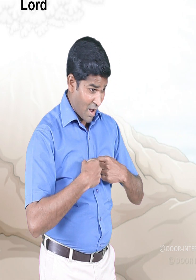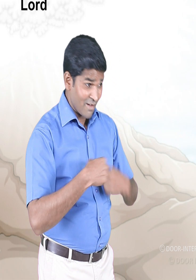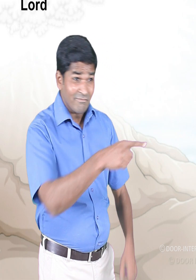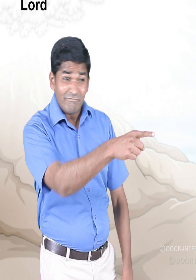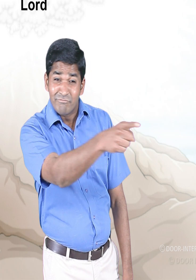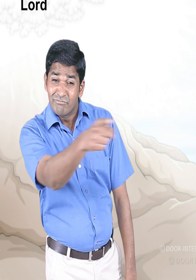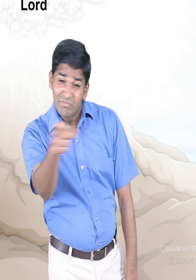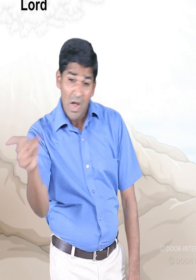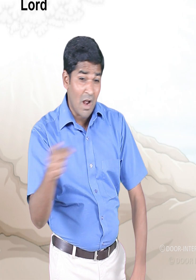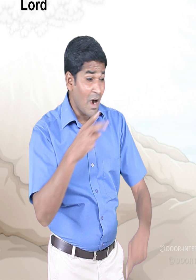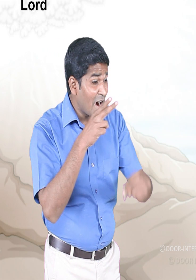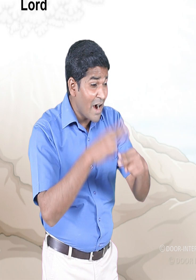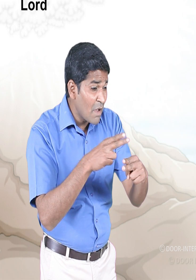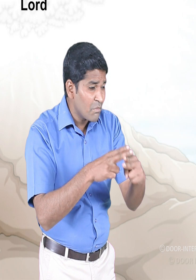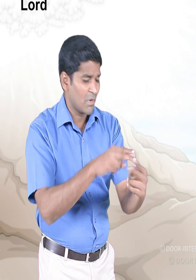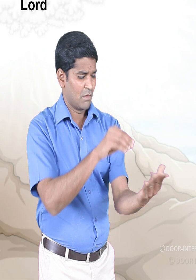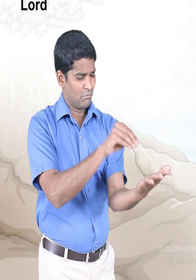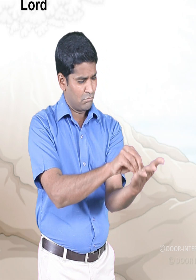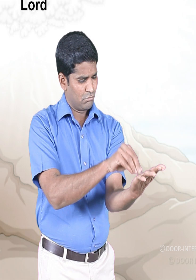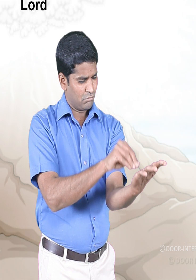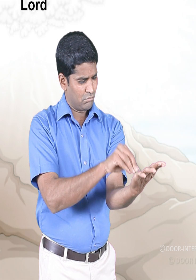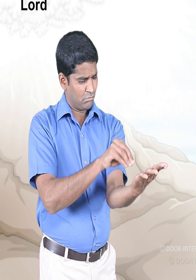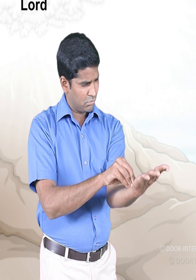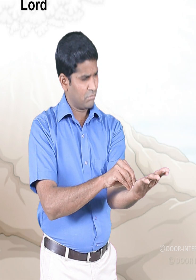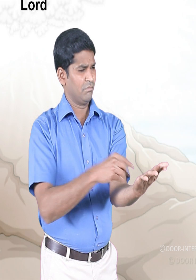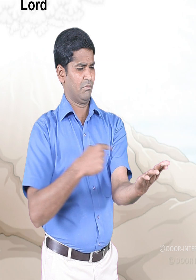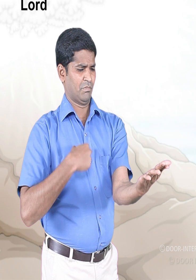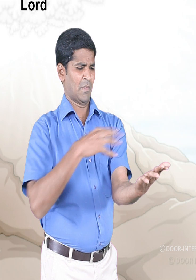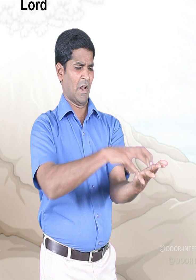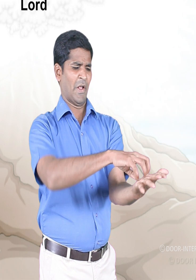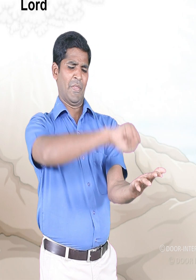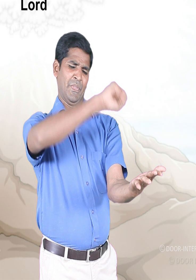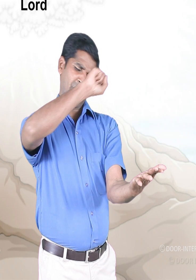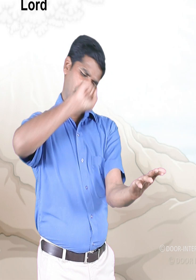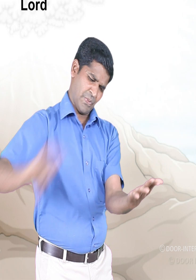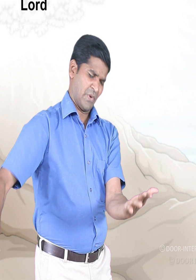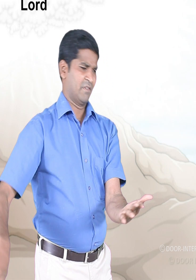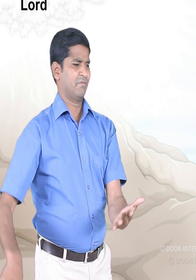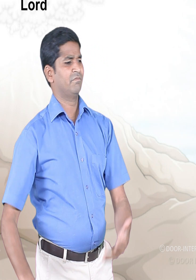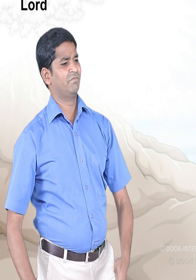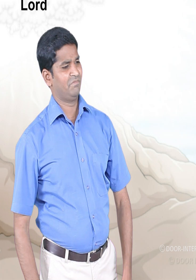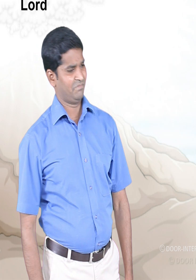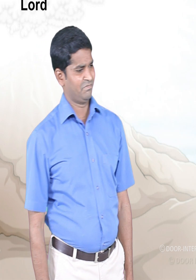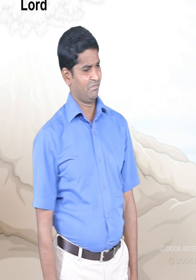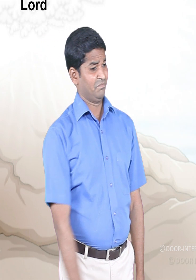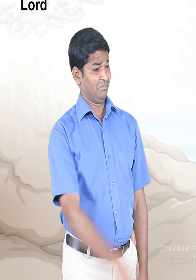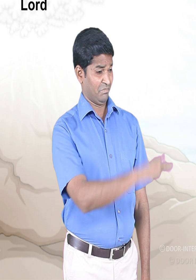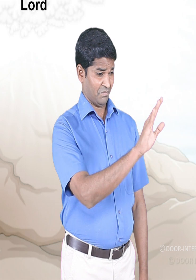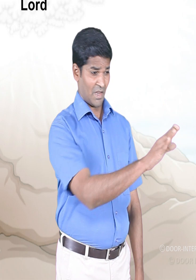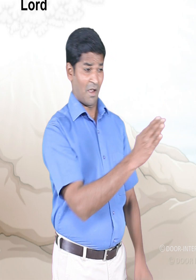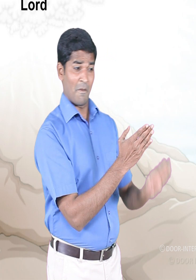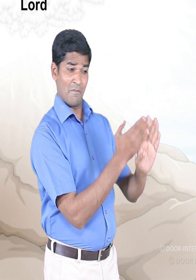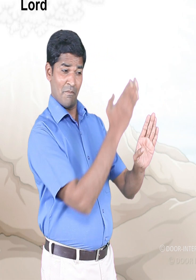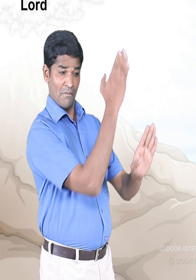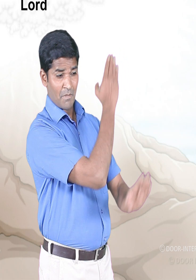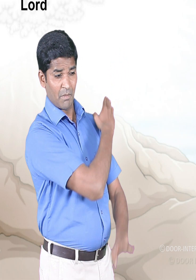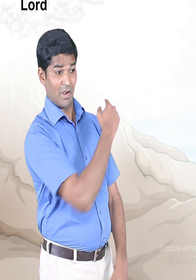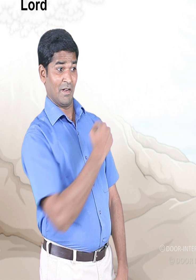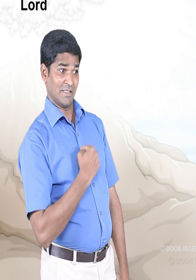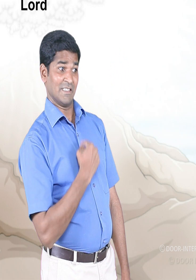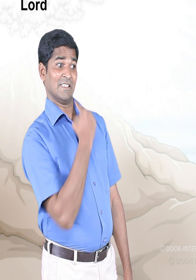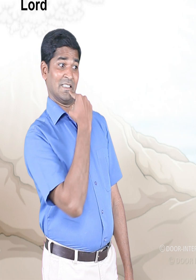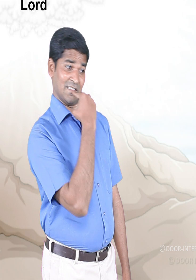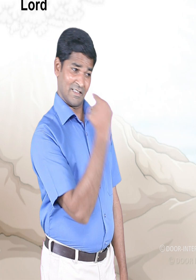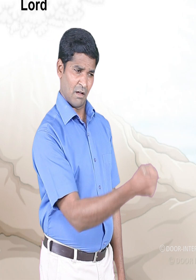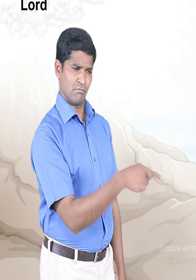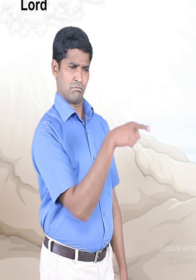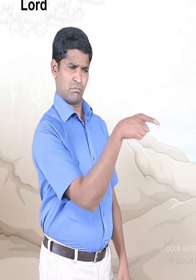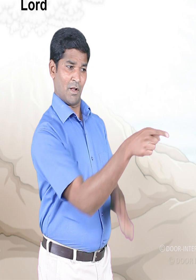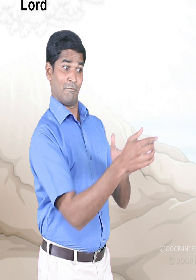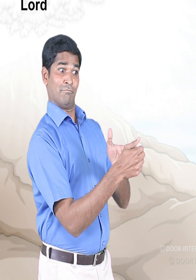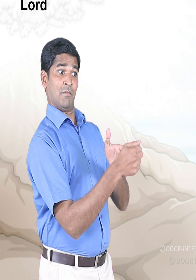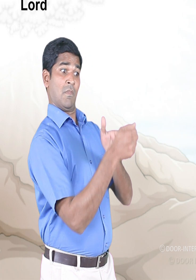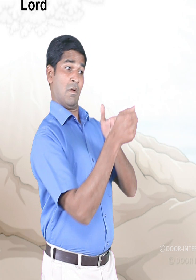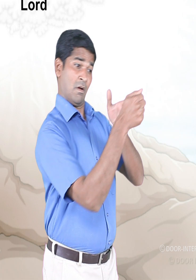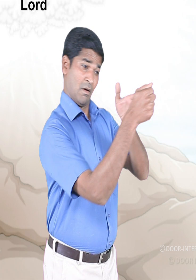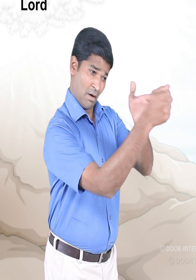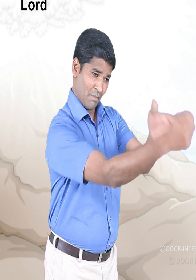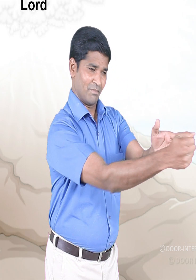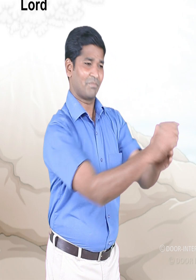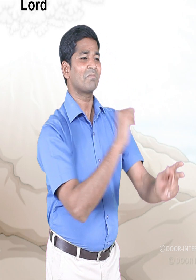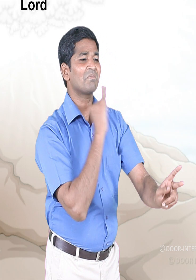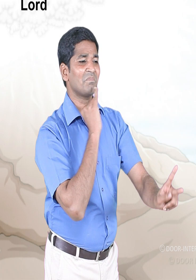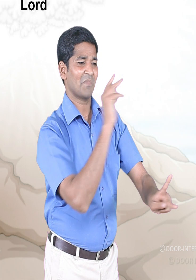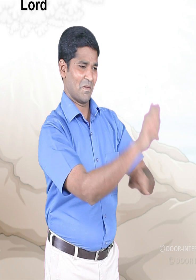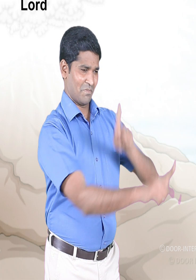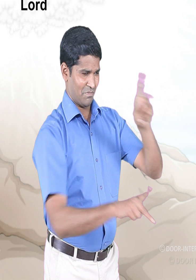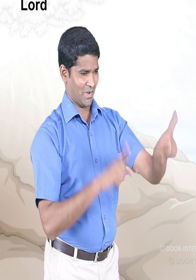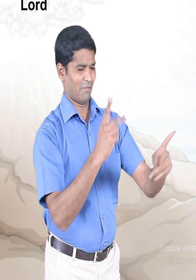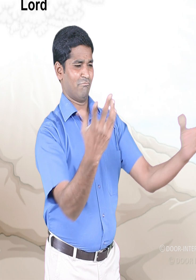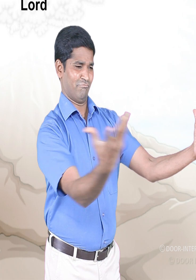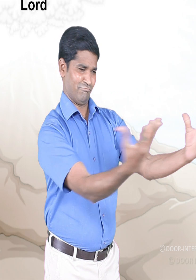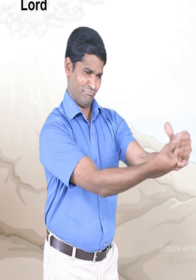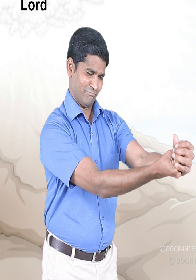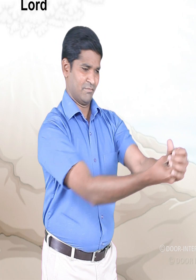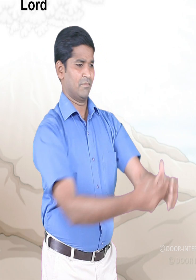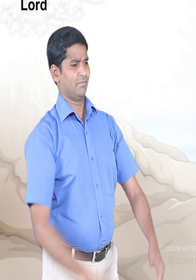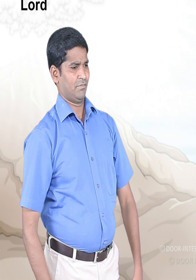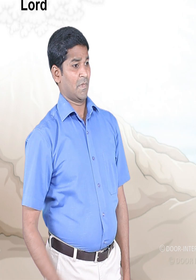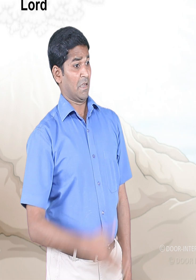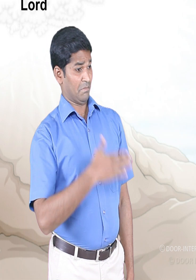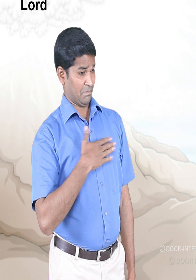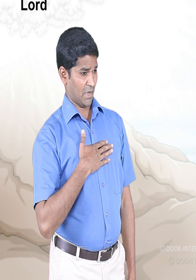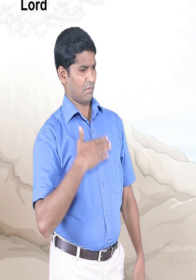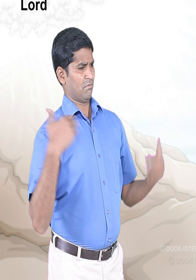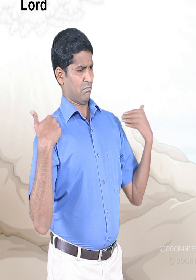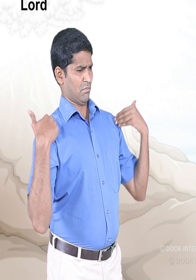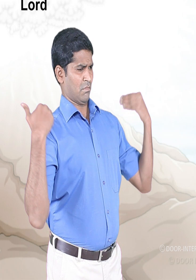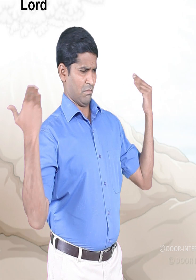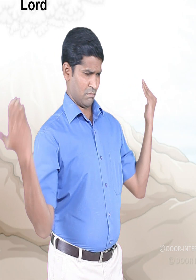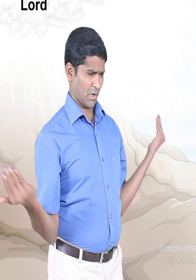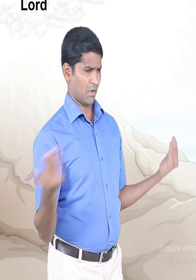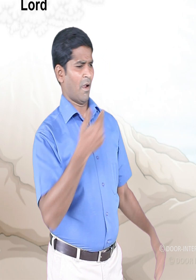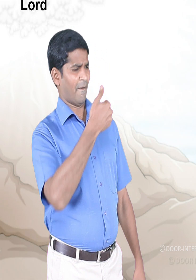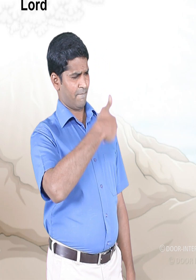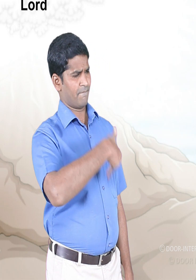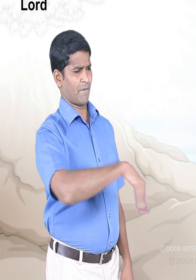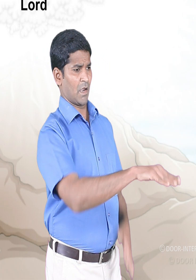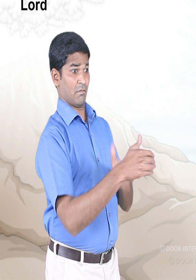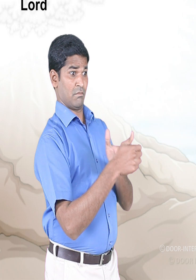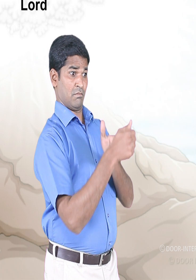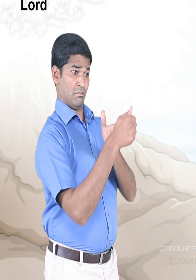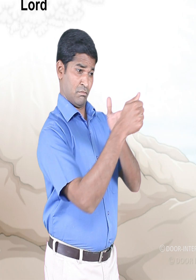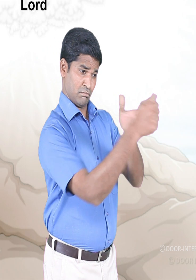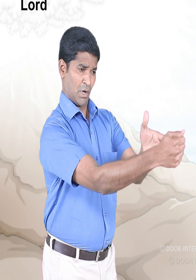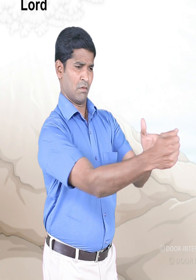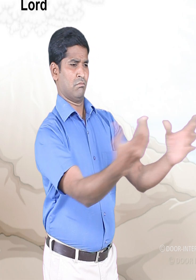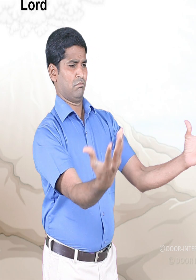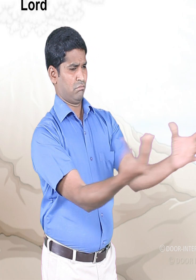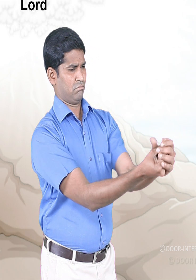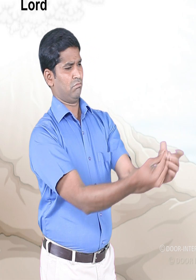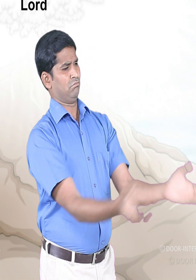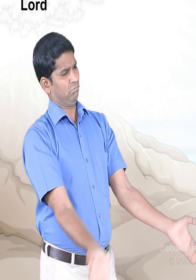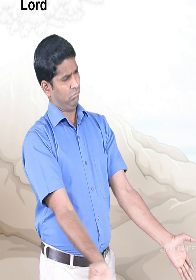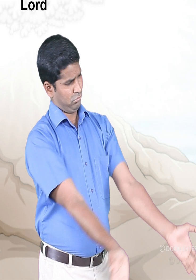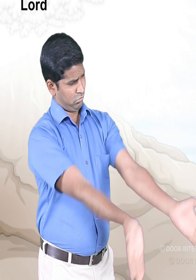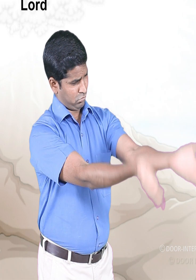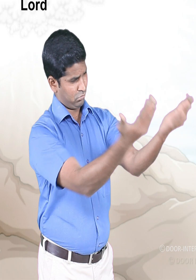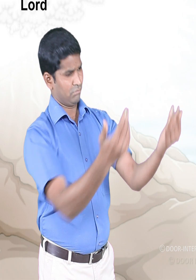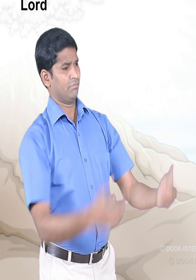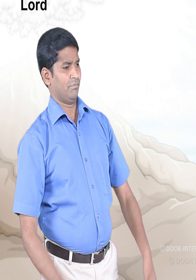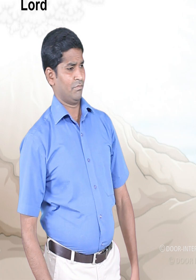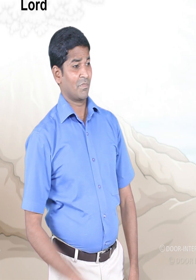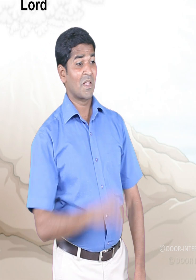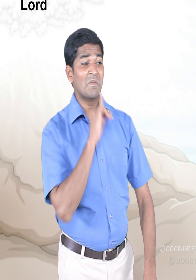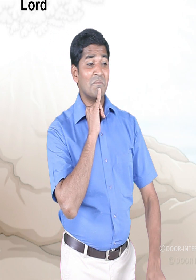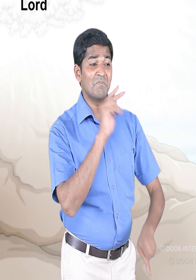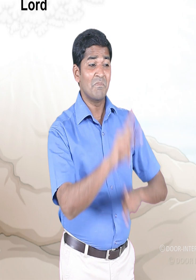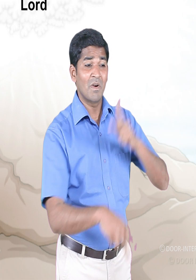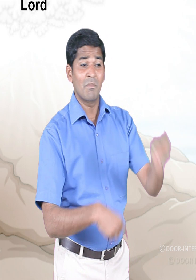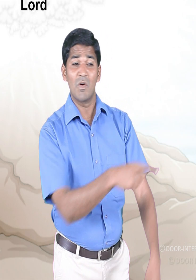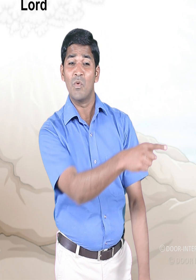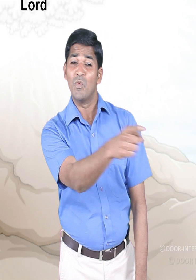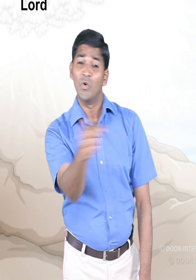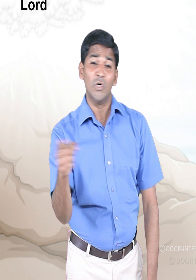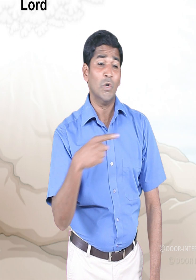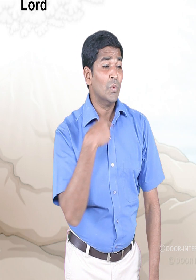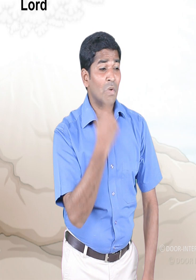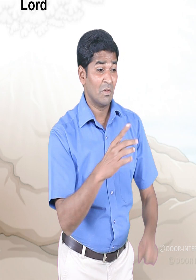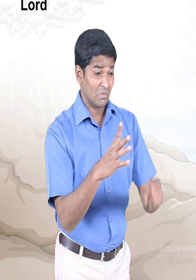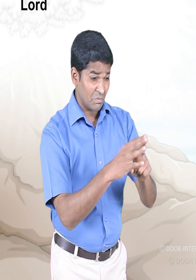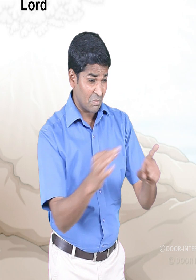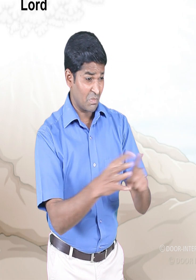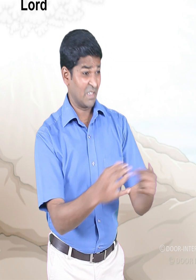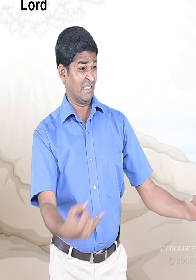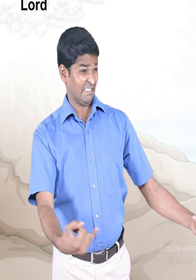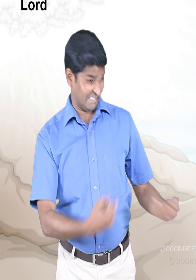Now go, lead the people to the place I described. Behold, My angel shall go before you.